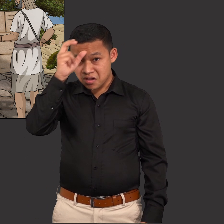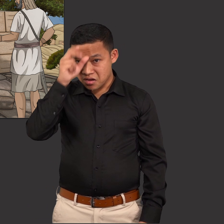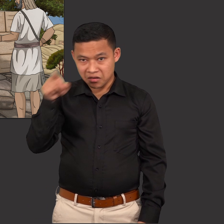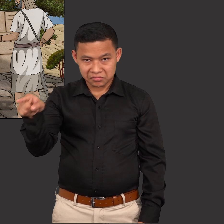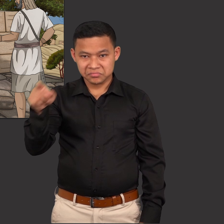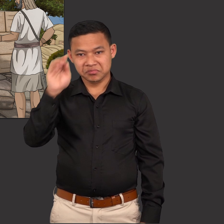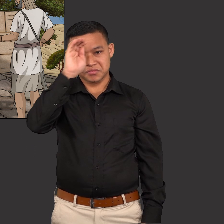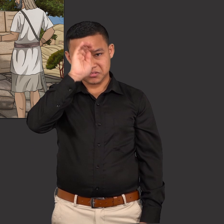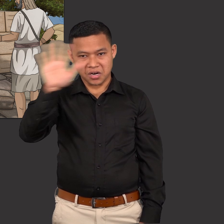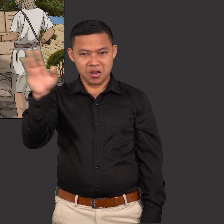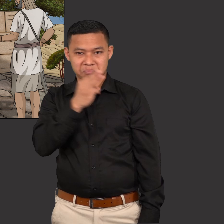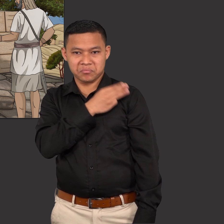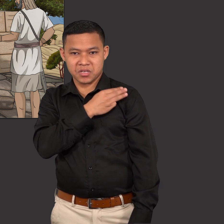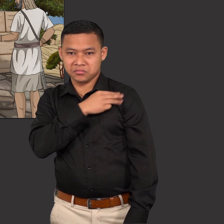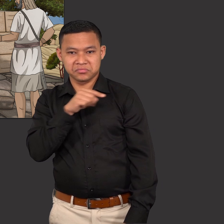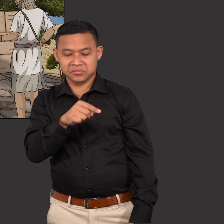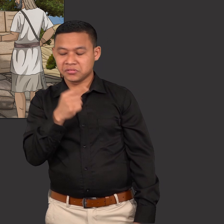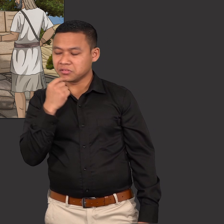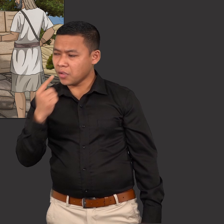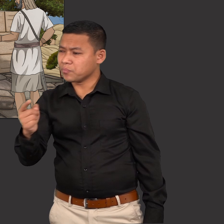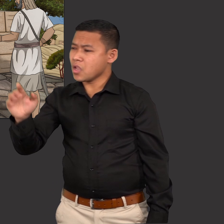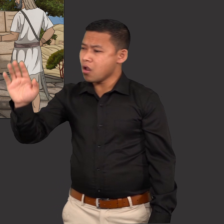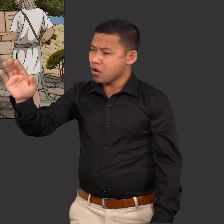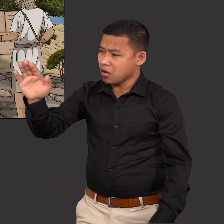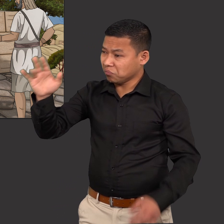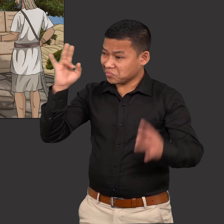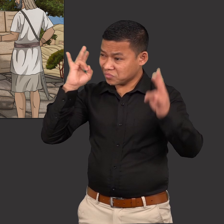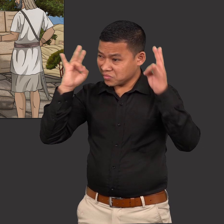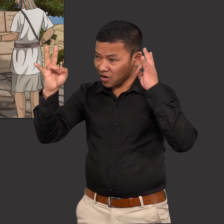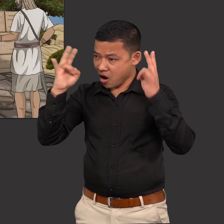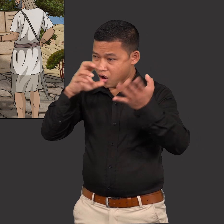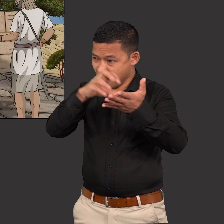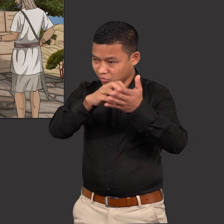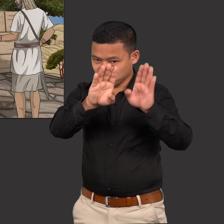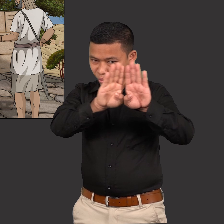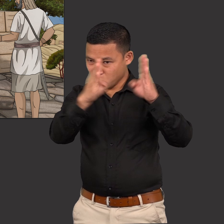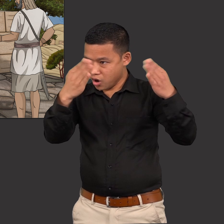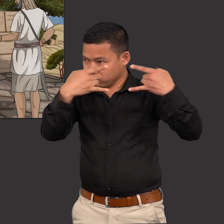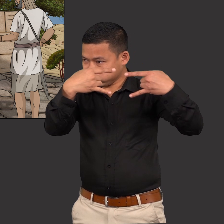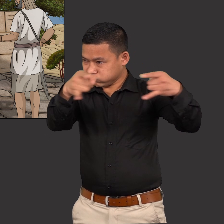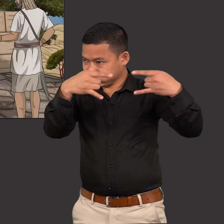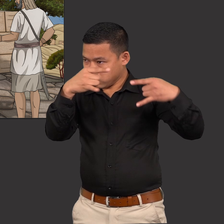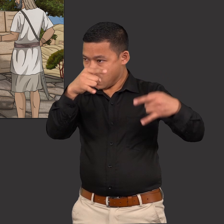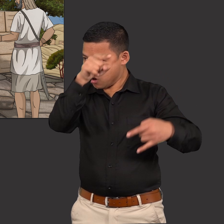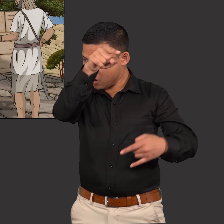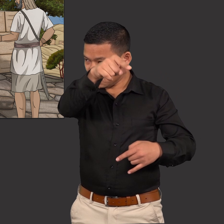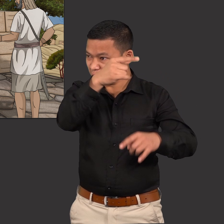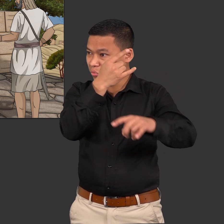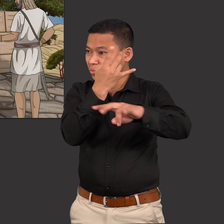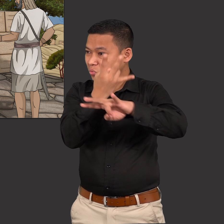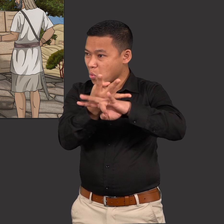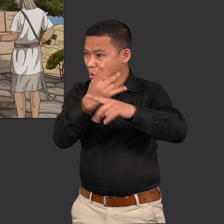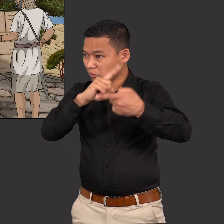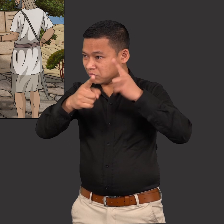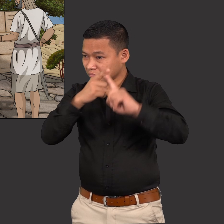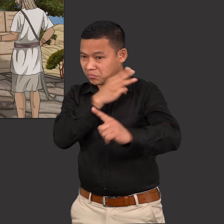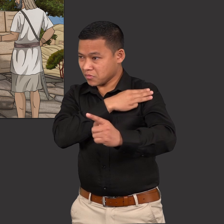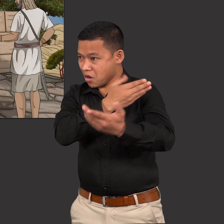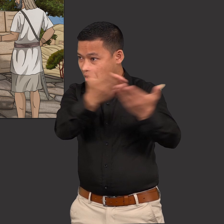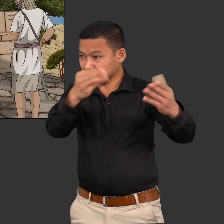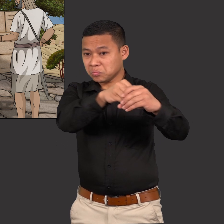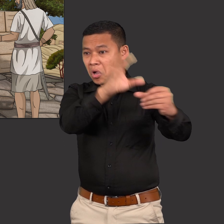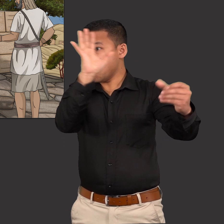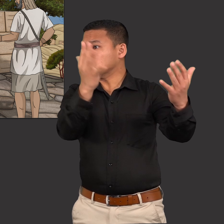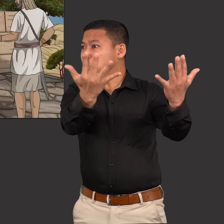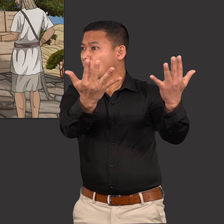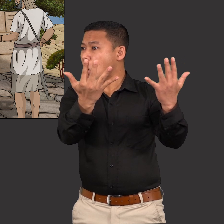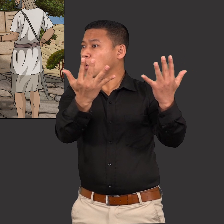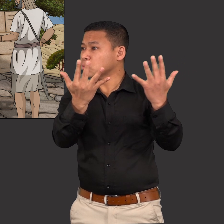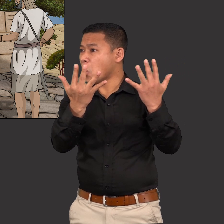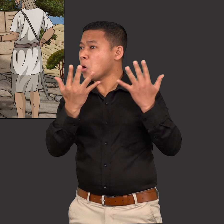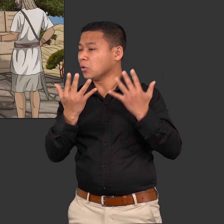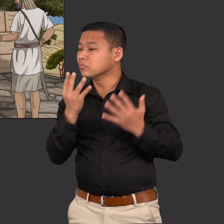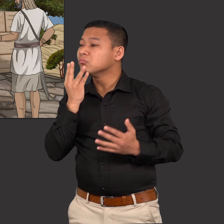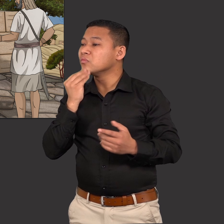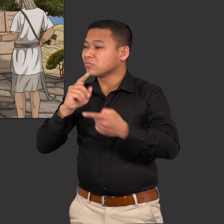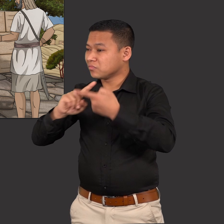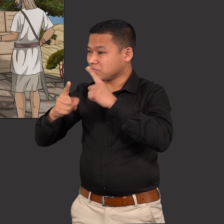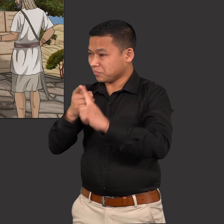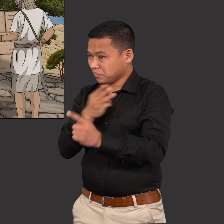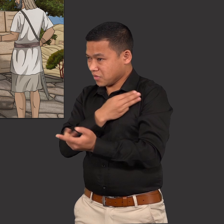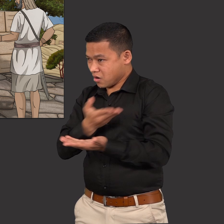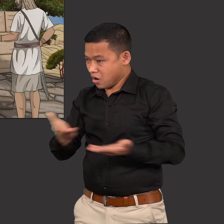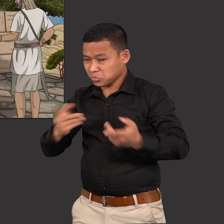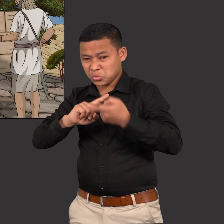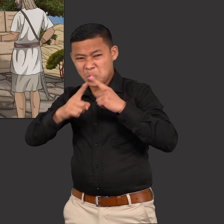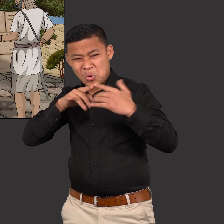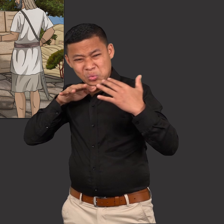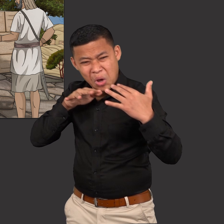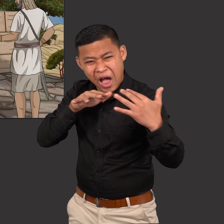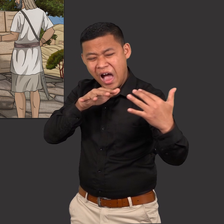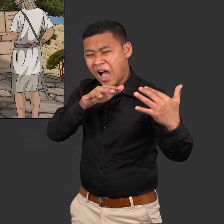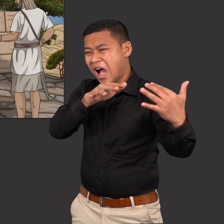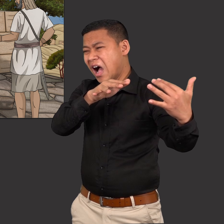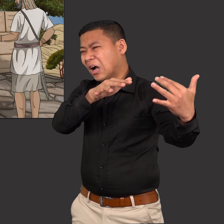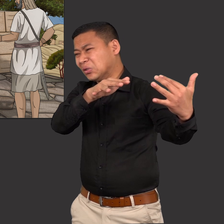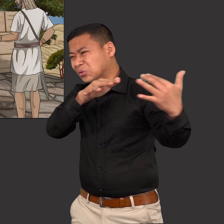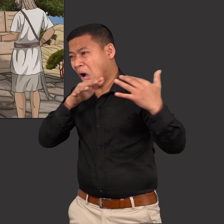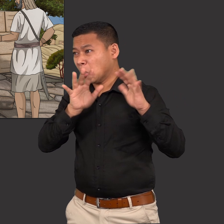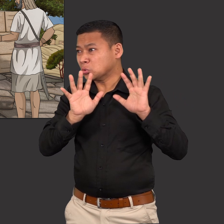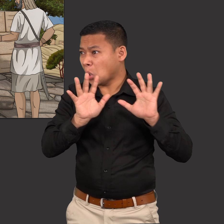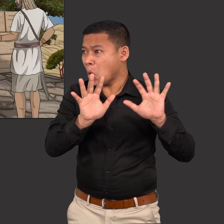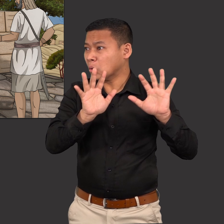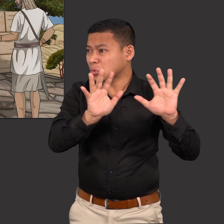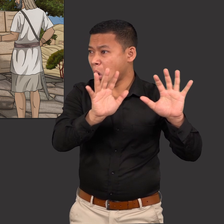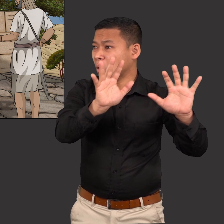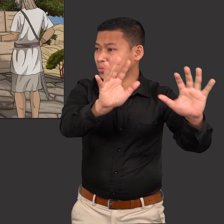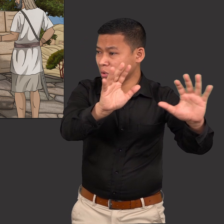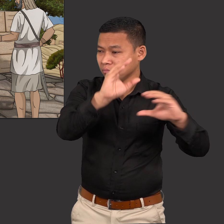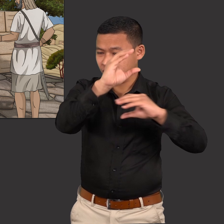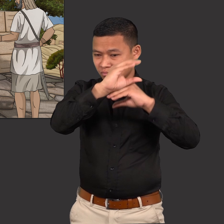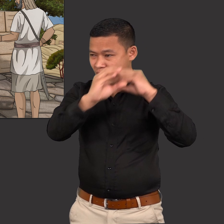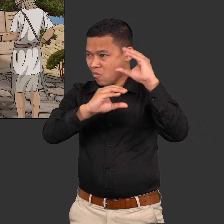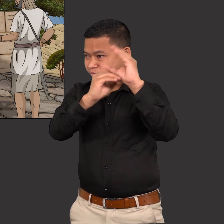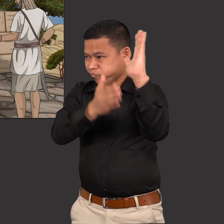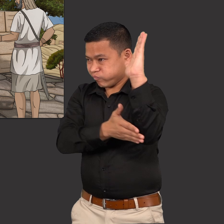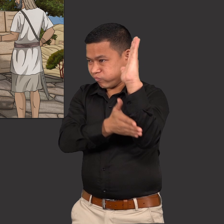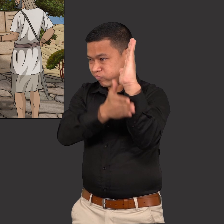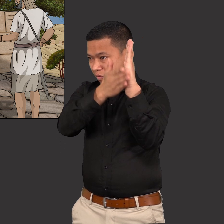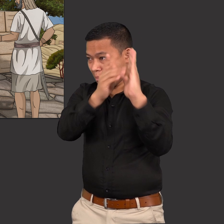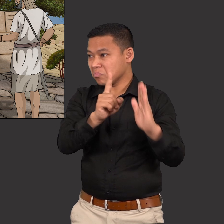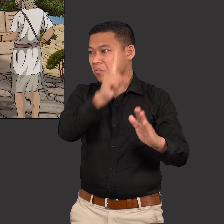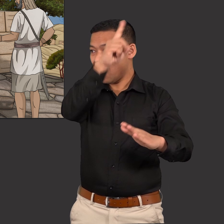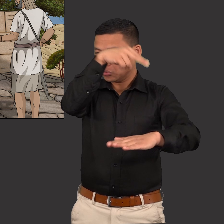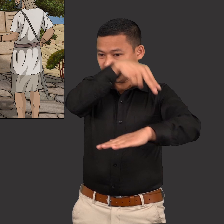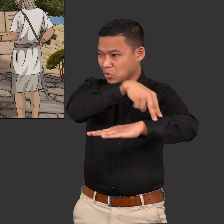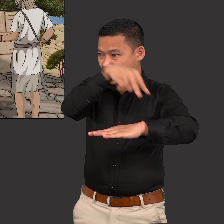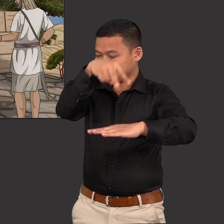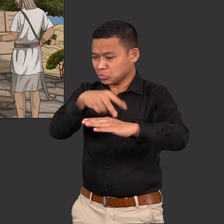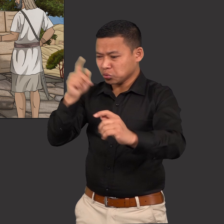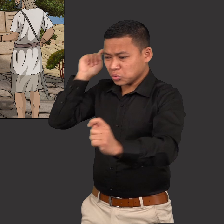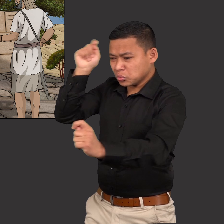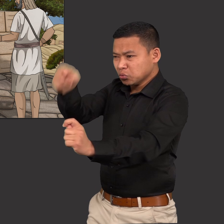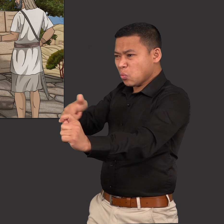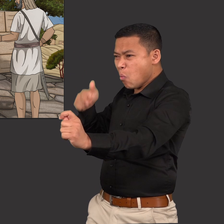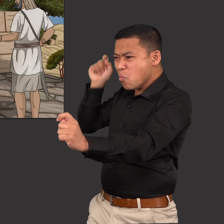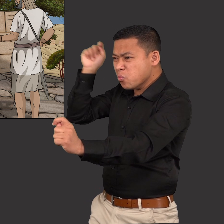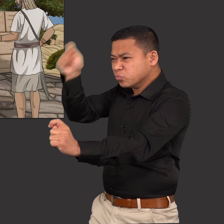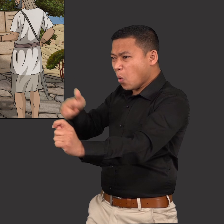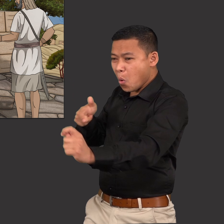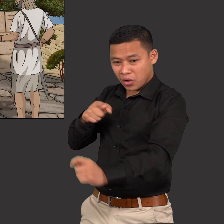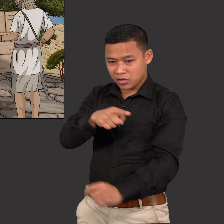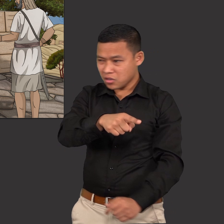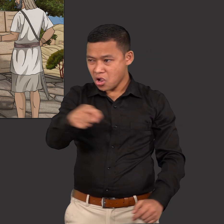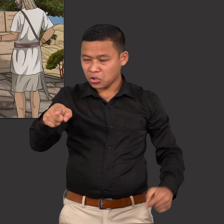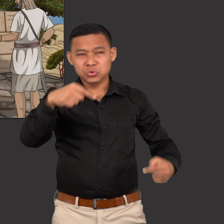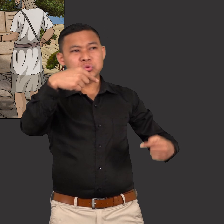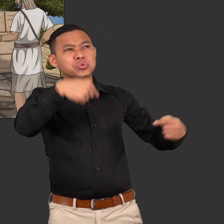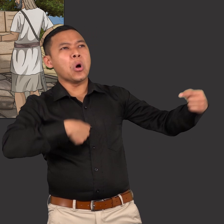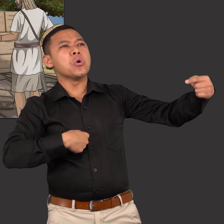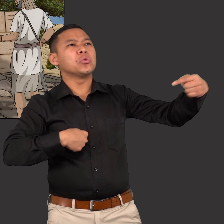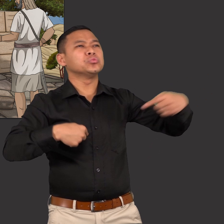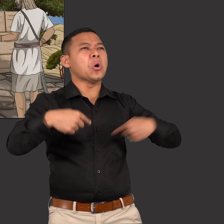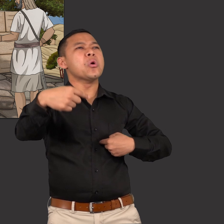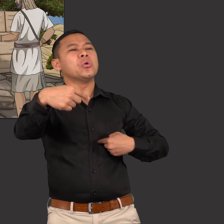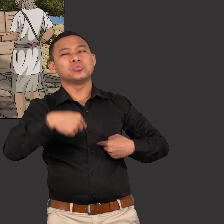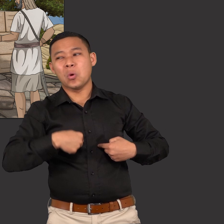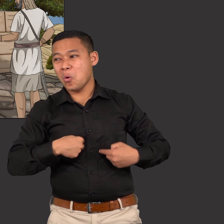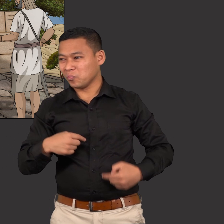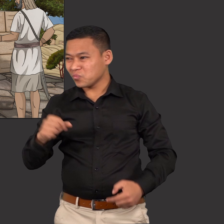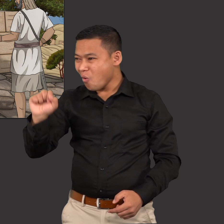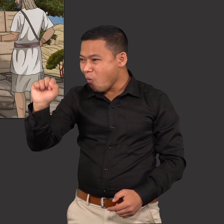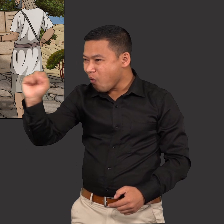The messenger said to David, “The men overpowered us and came out against us in the field, but we drove them back to the entrance of the gate.